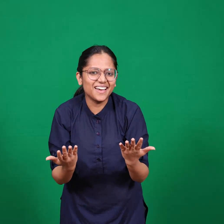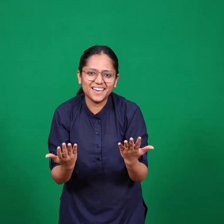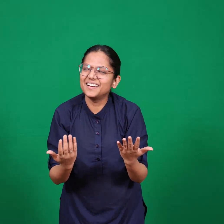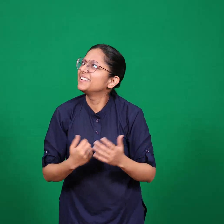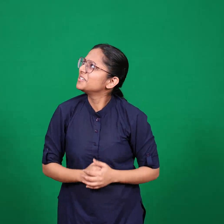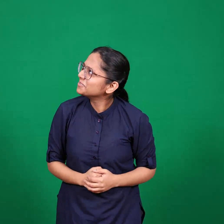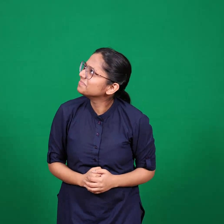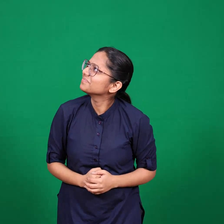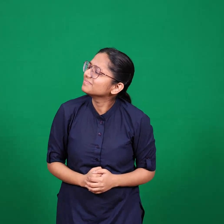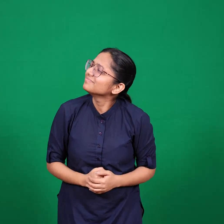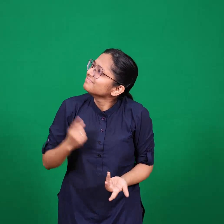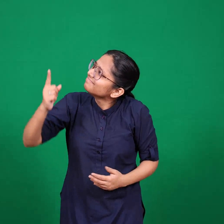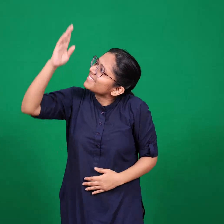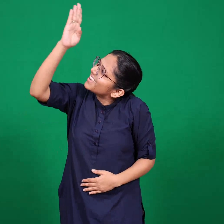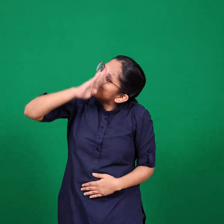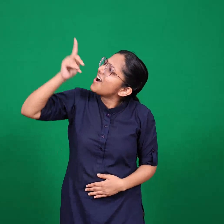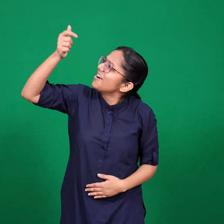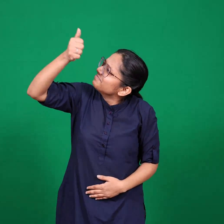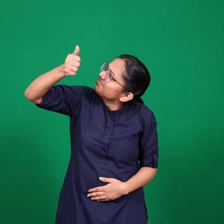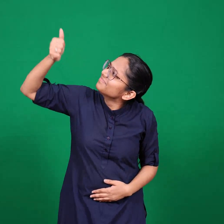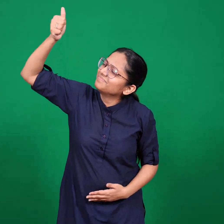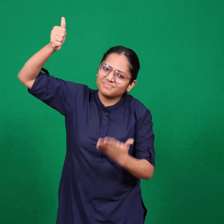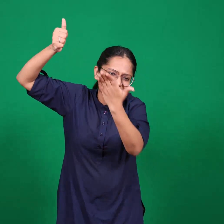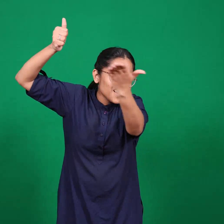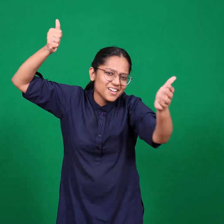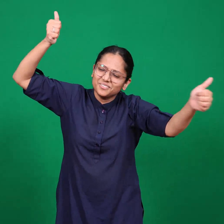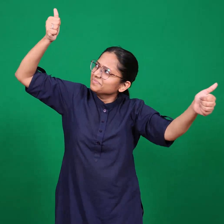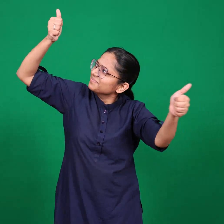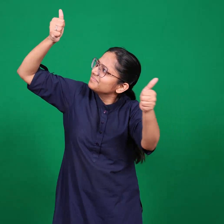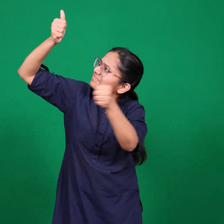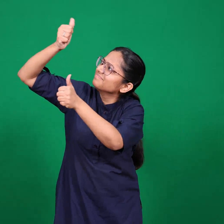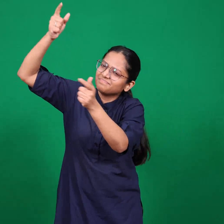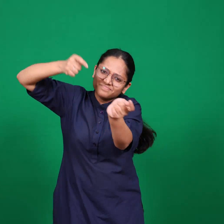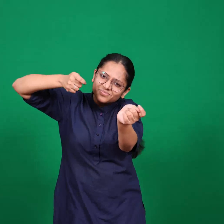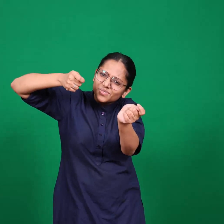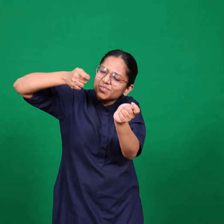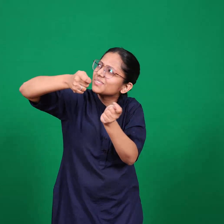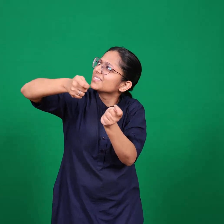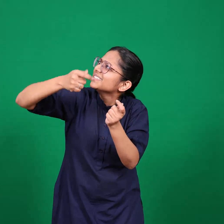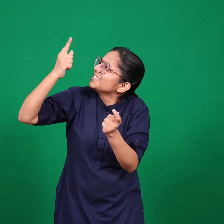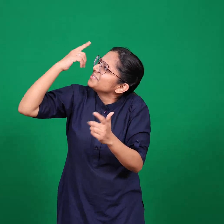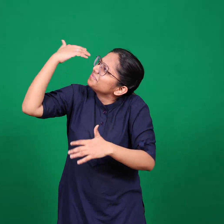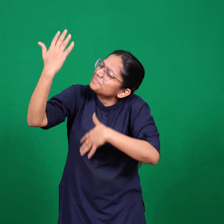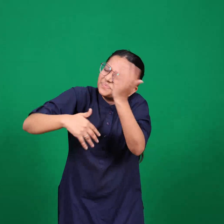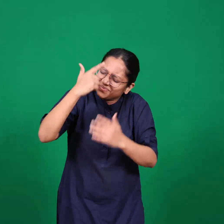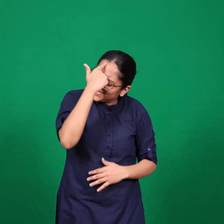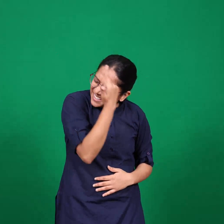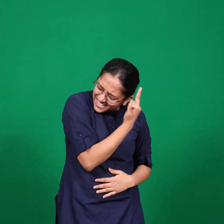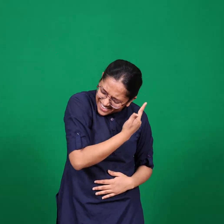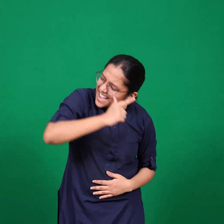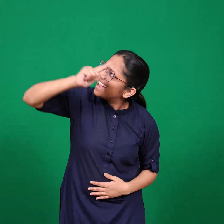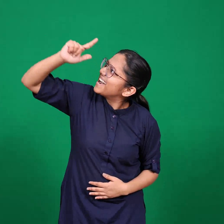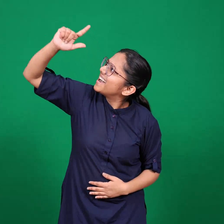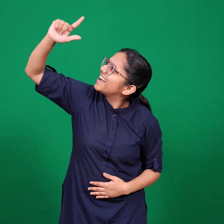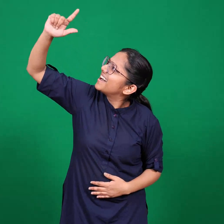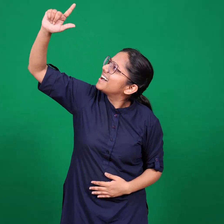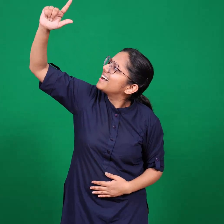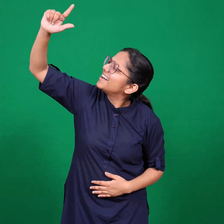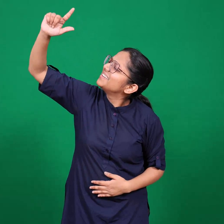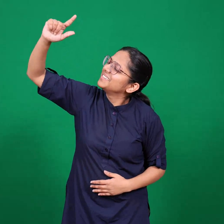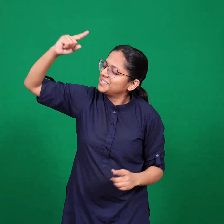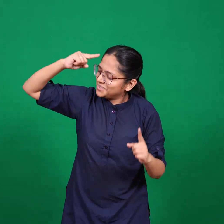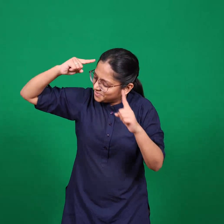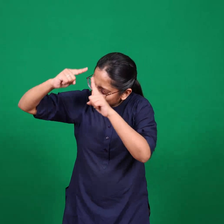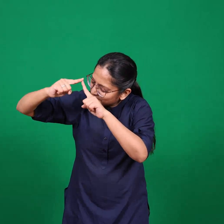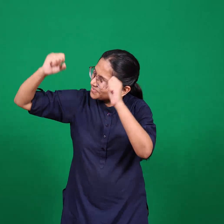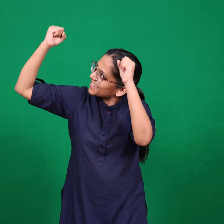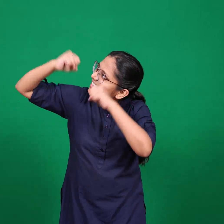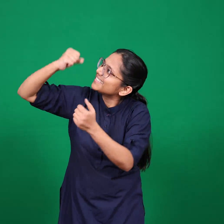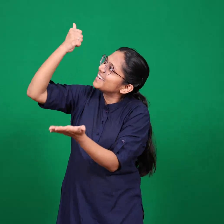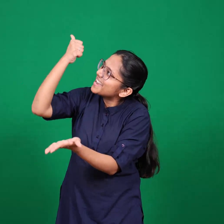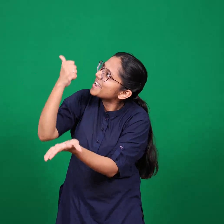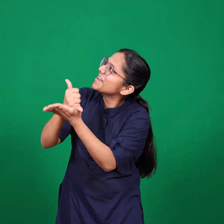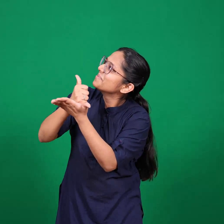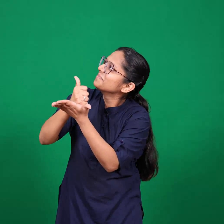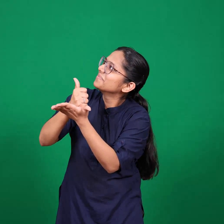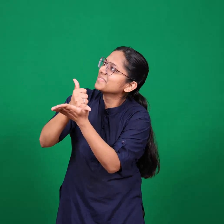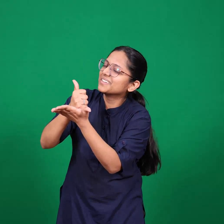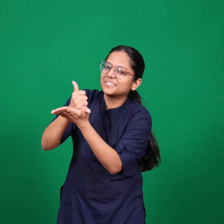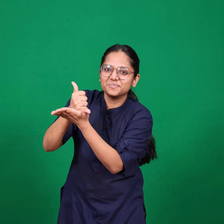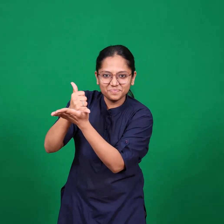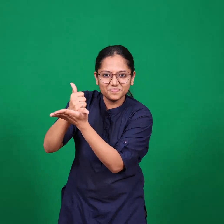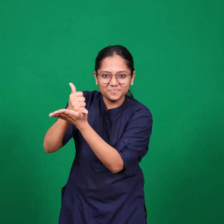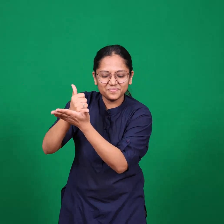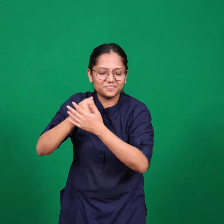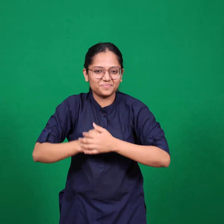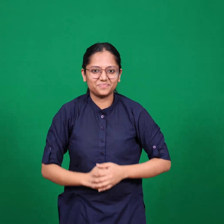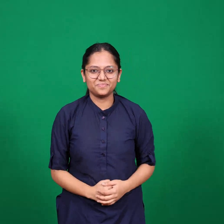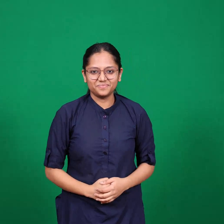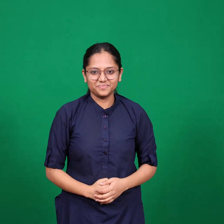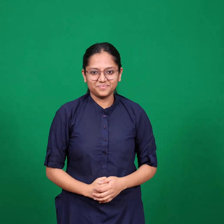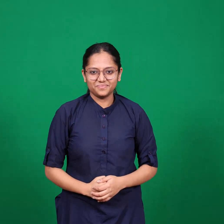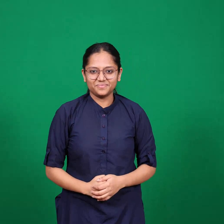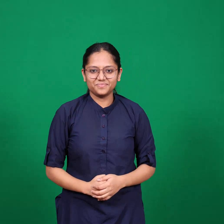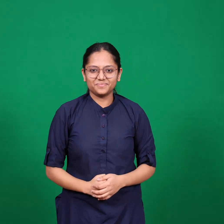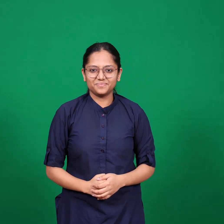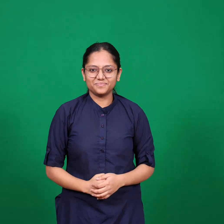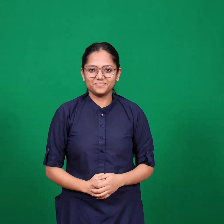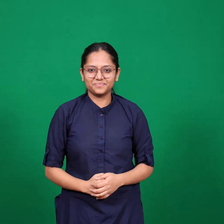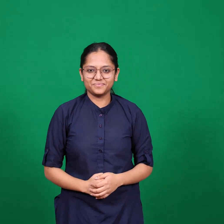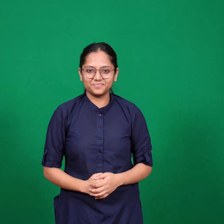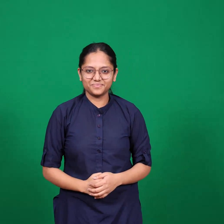To Him be the power forever and ever. Amen.